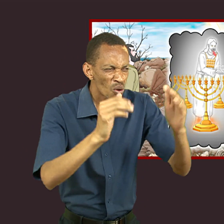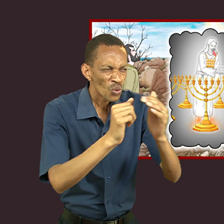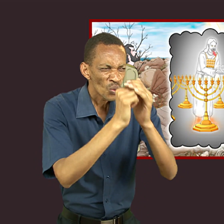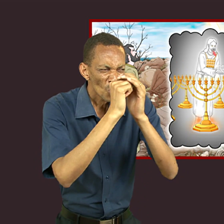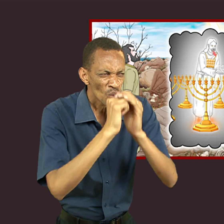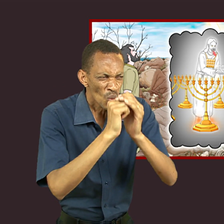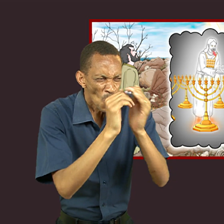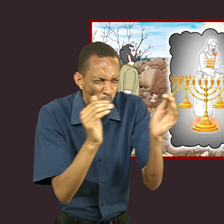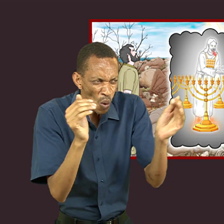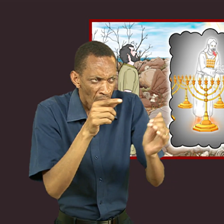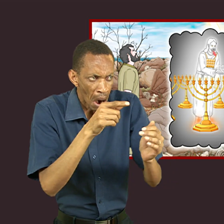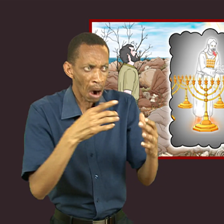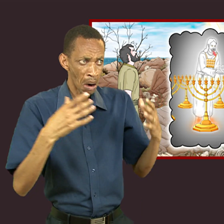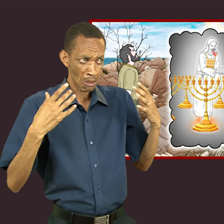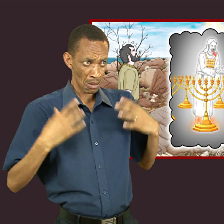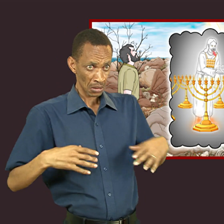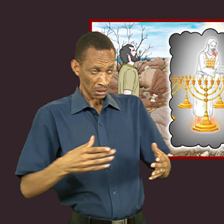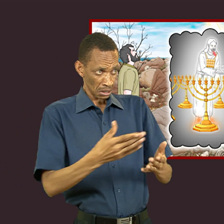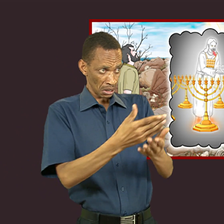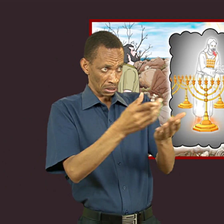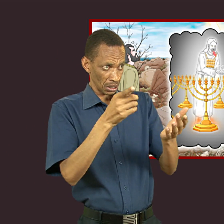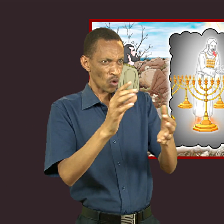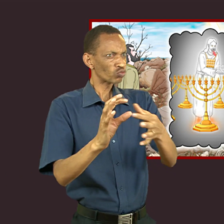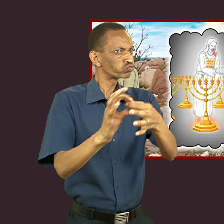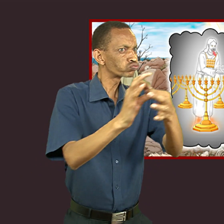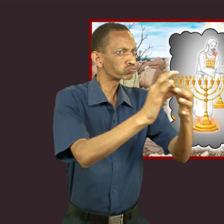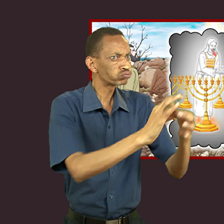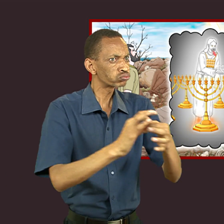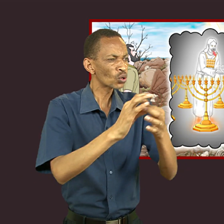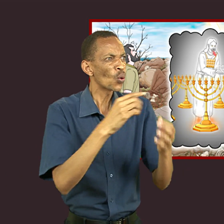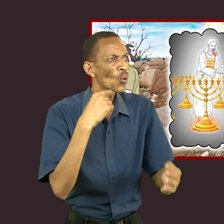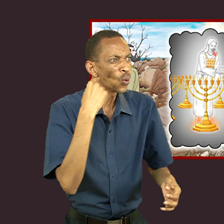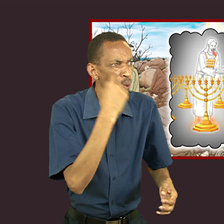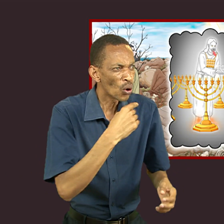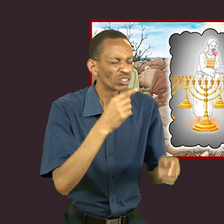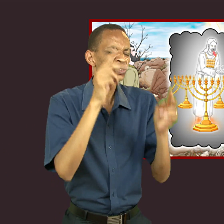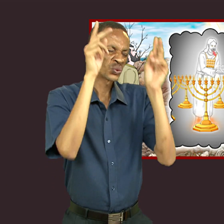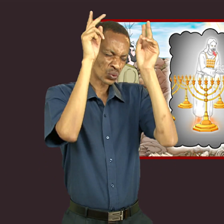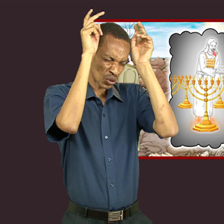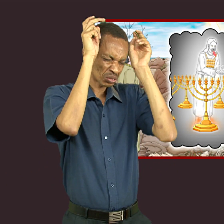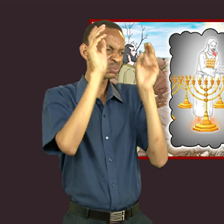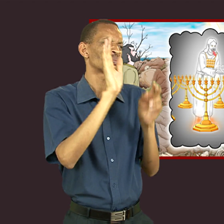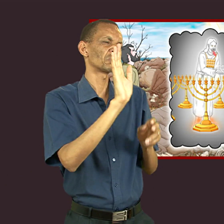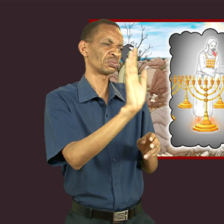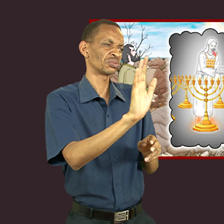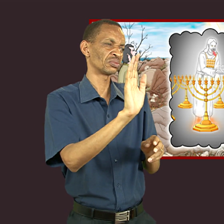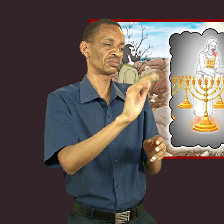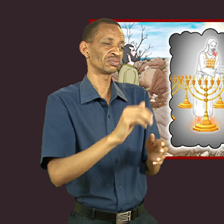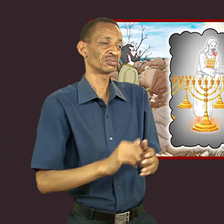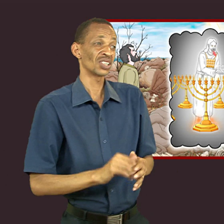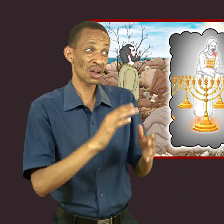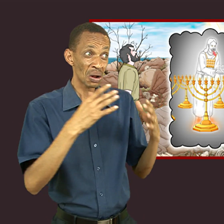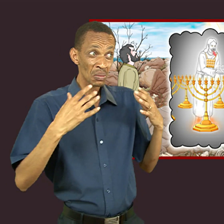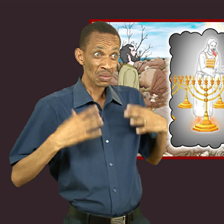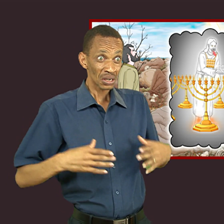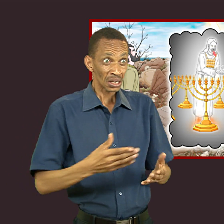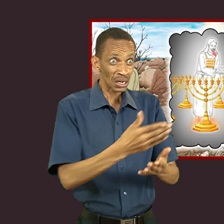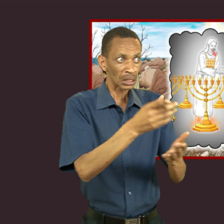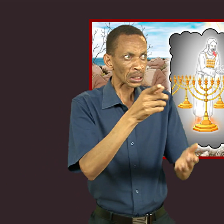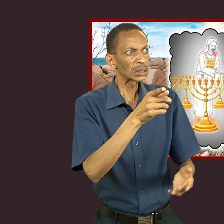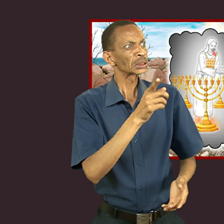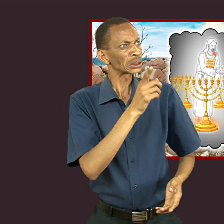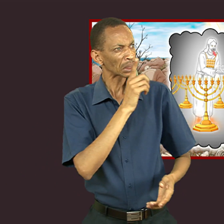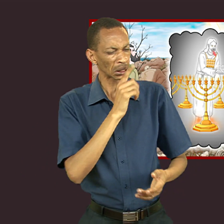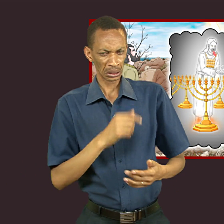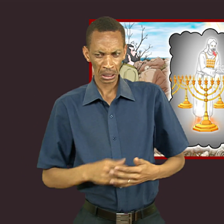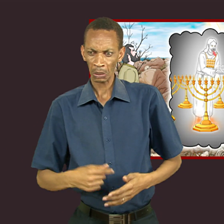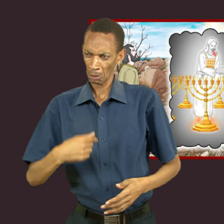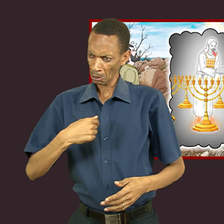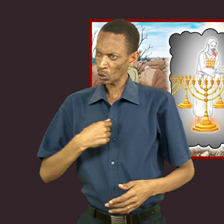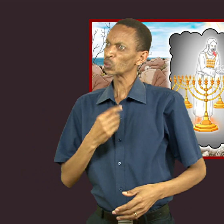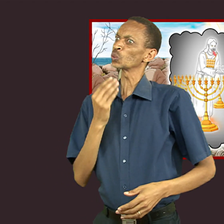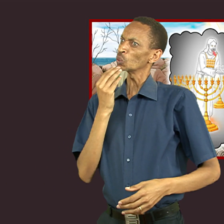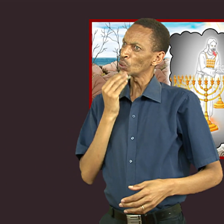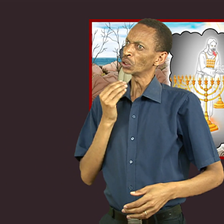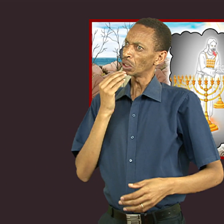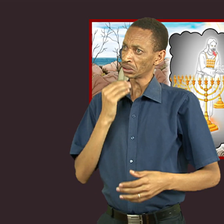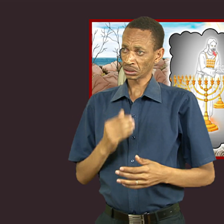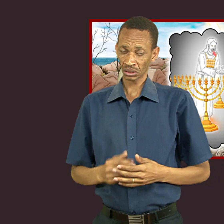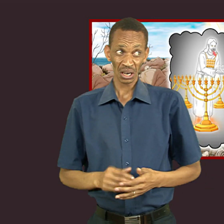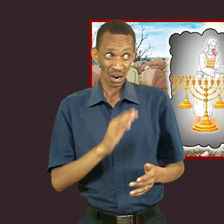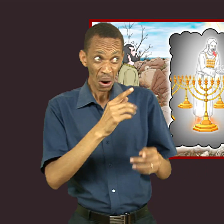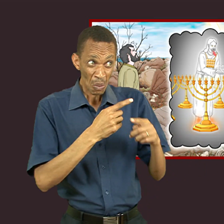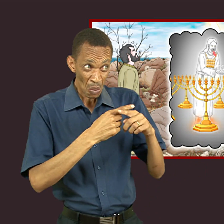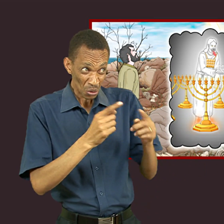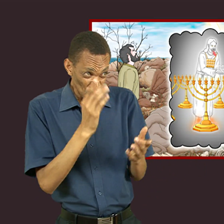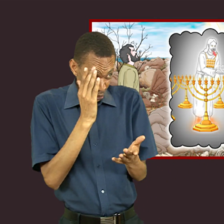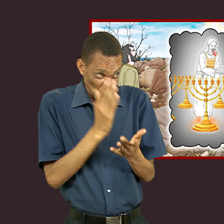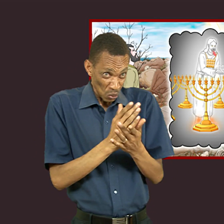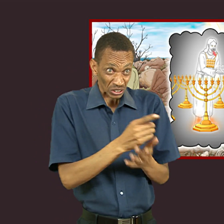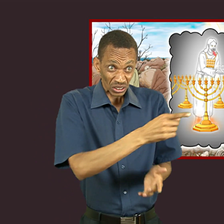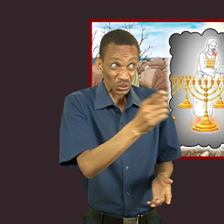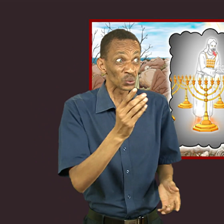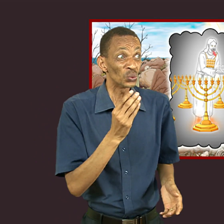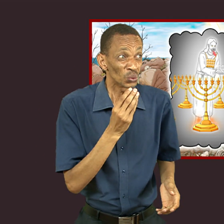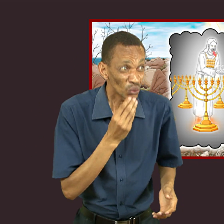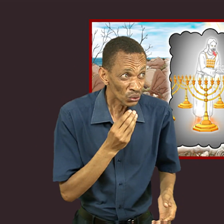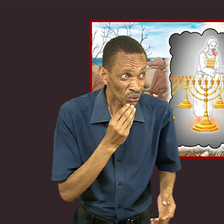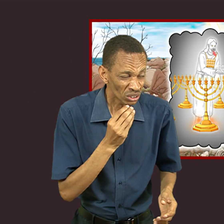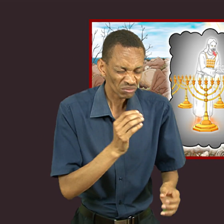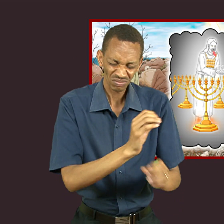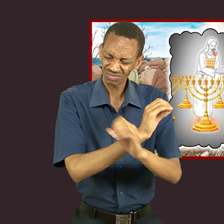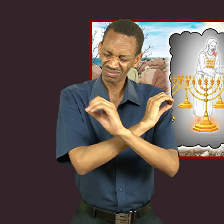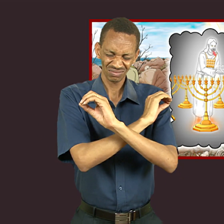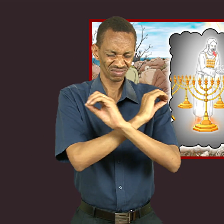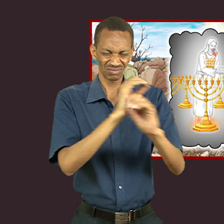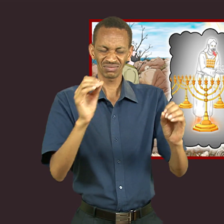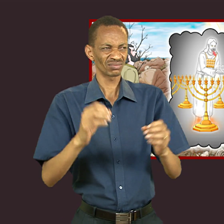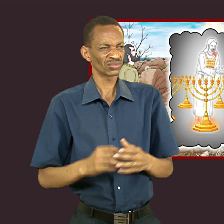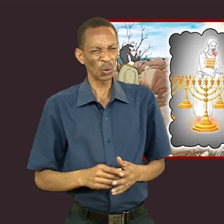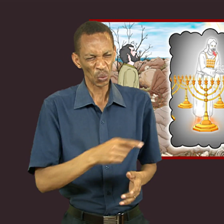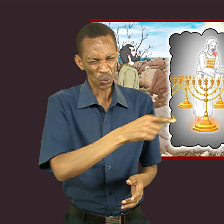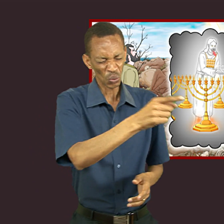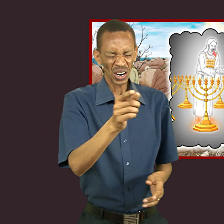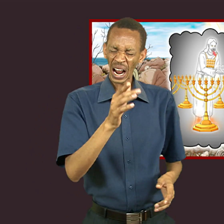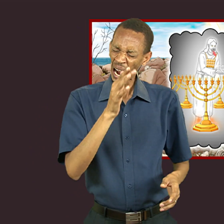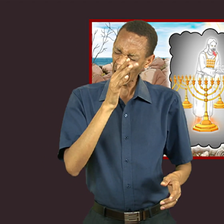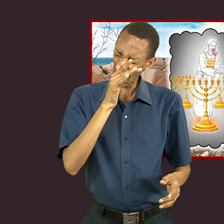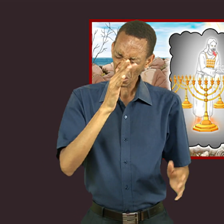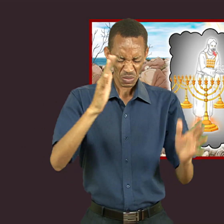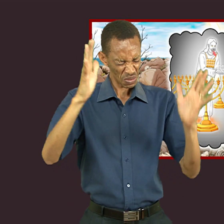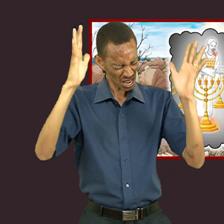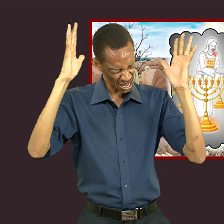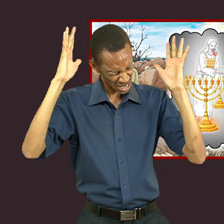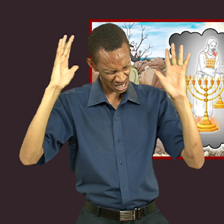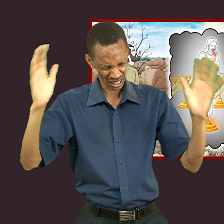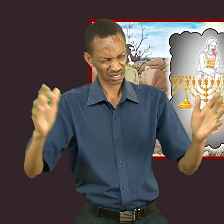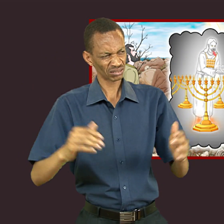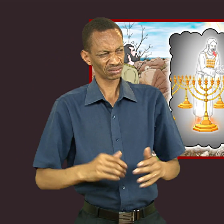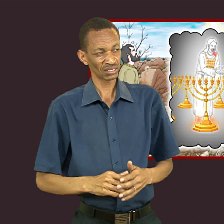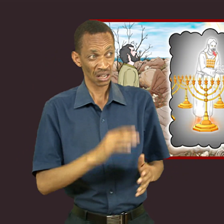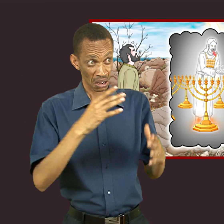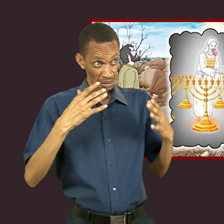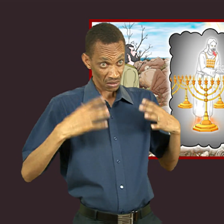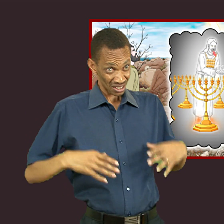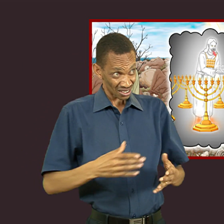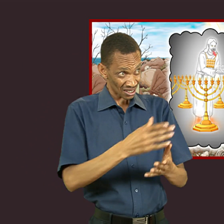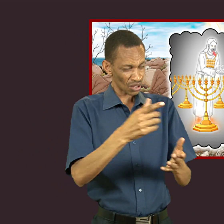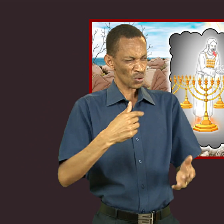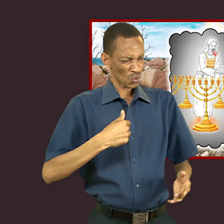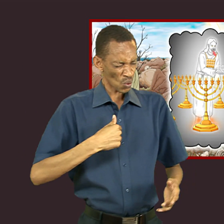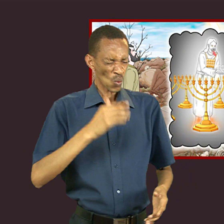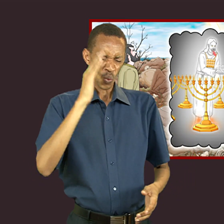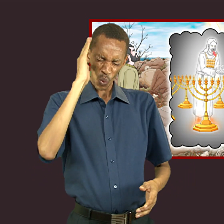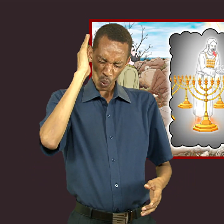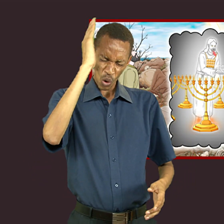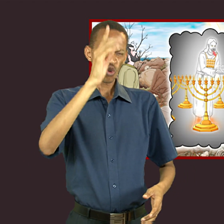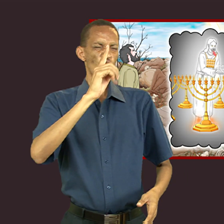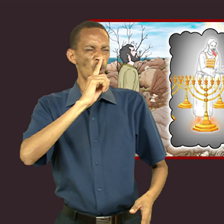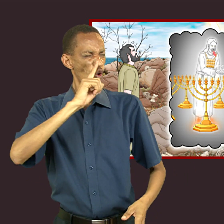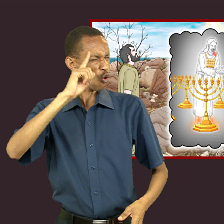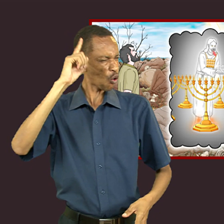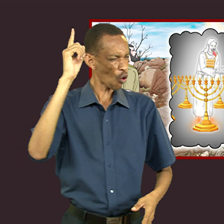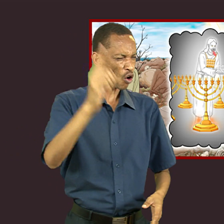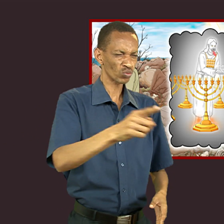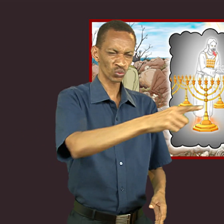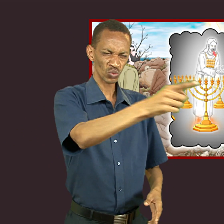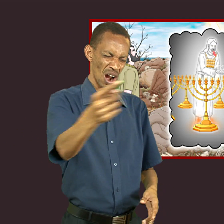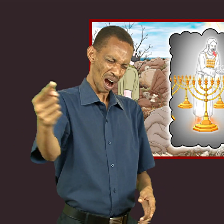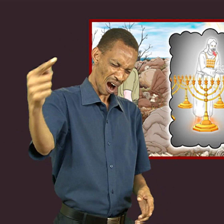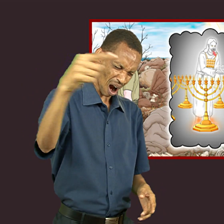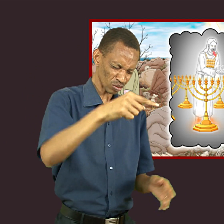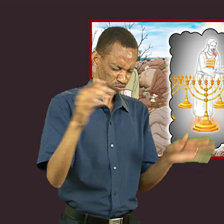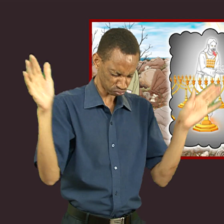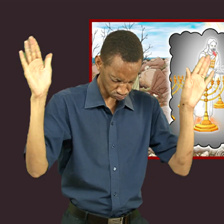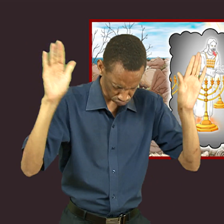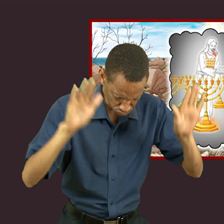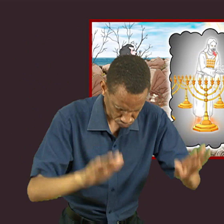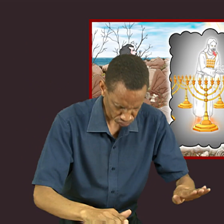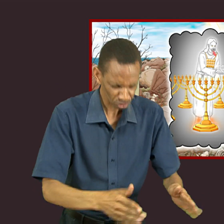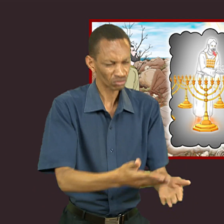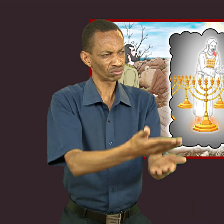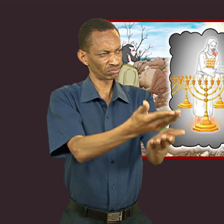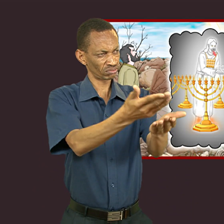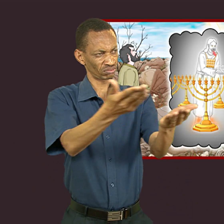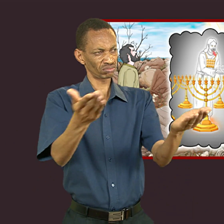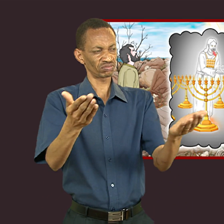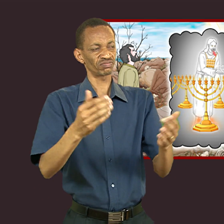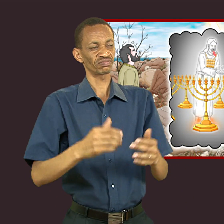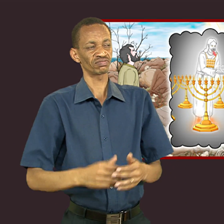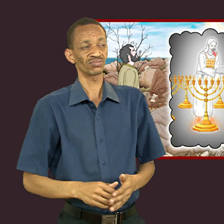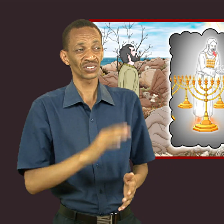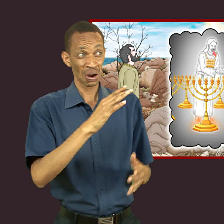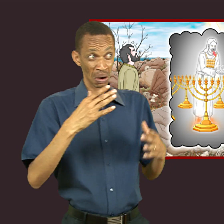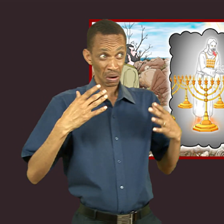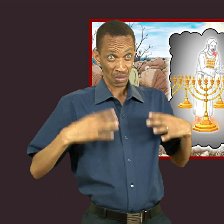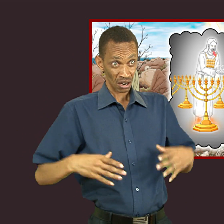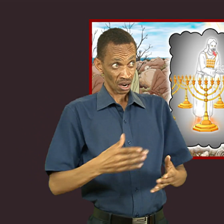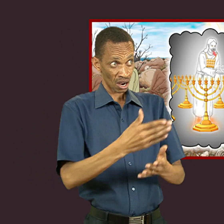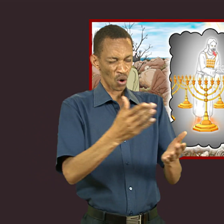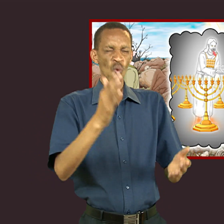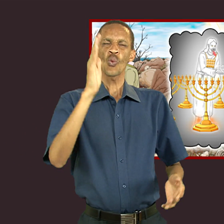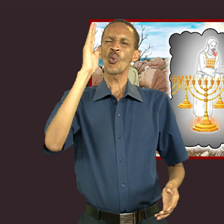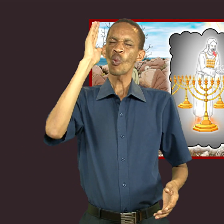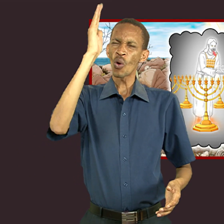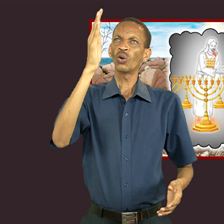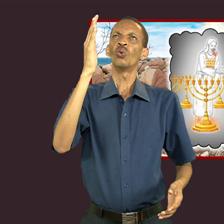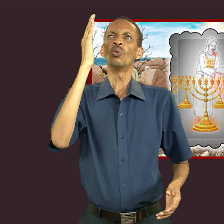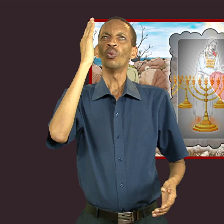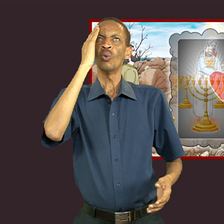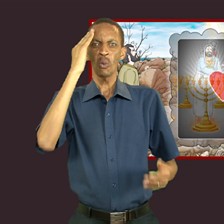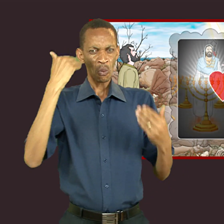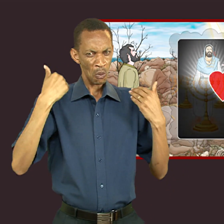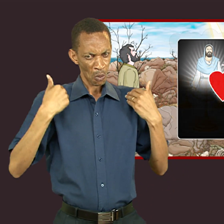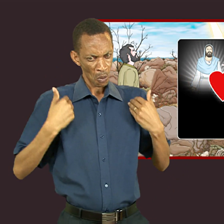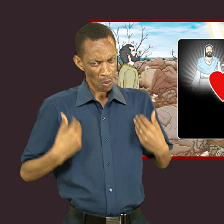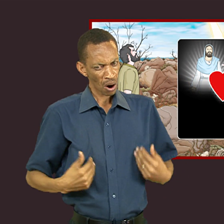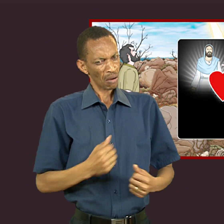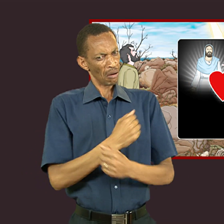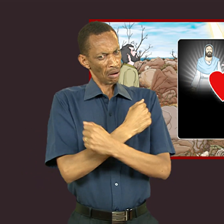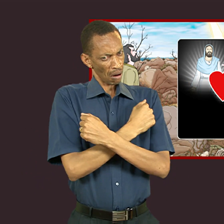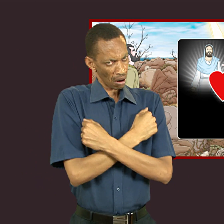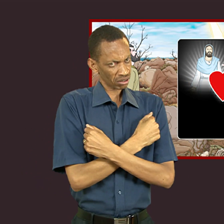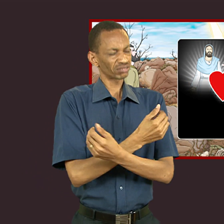Look at those who belong to the synagogue of Satan, who claim to be Jews but are liars instead.